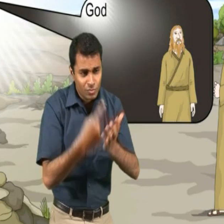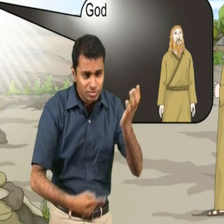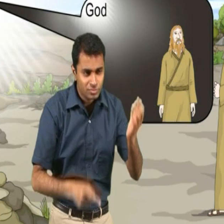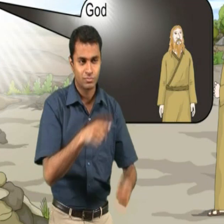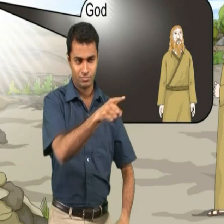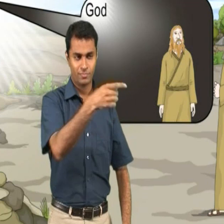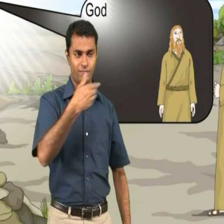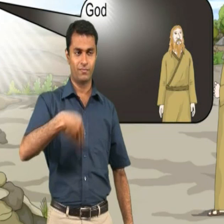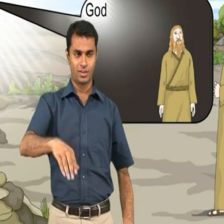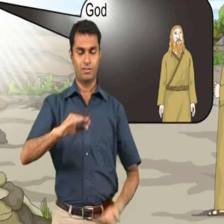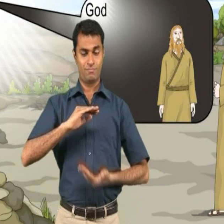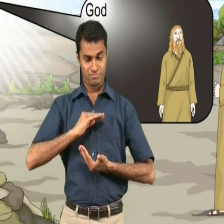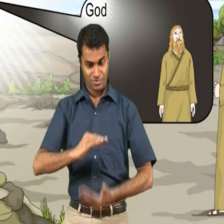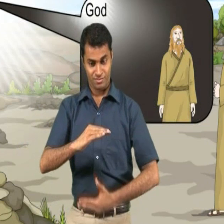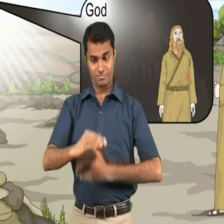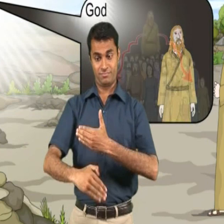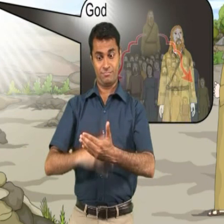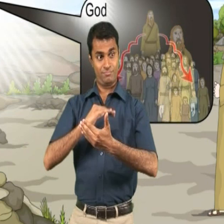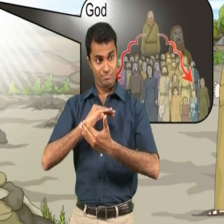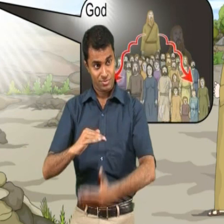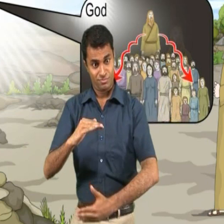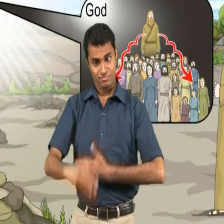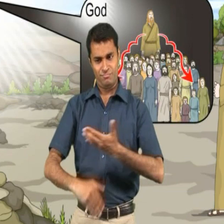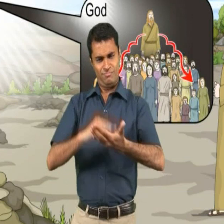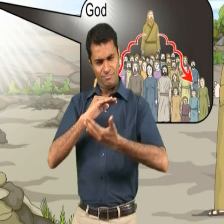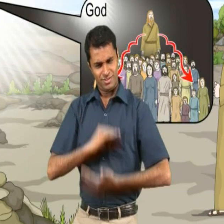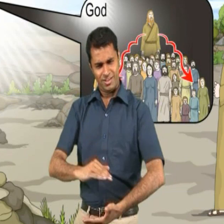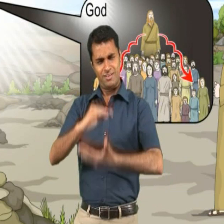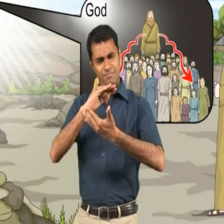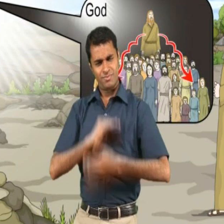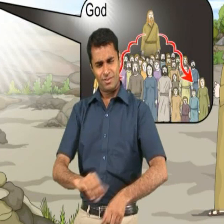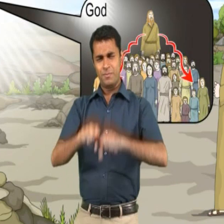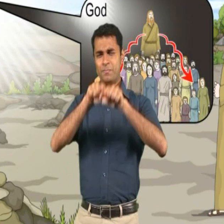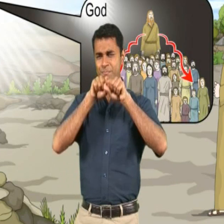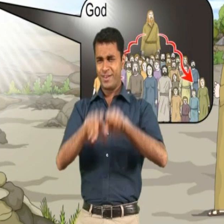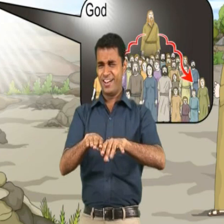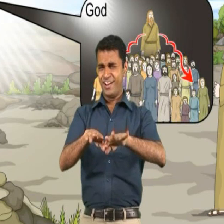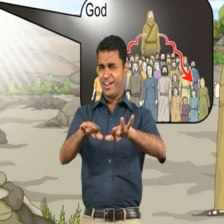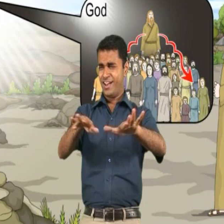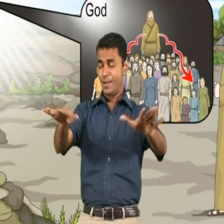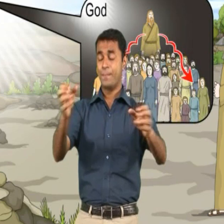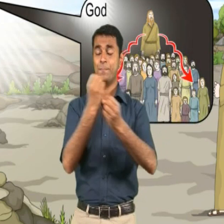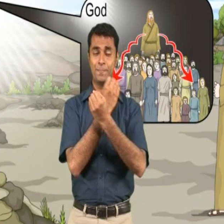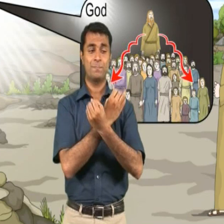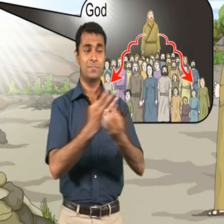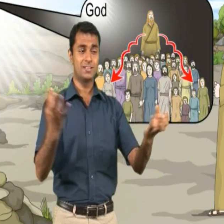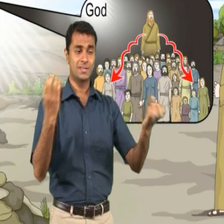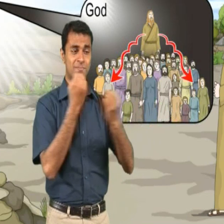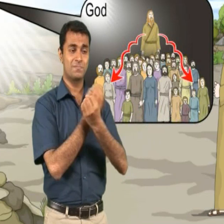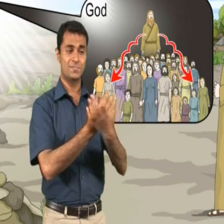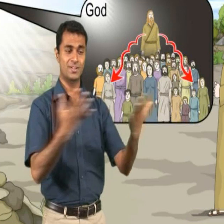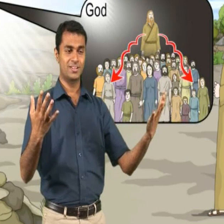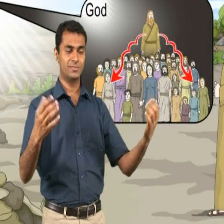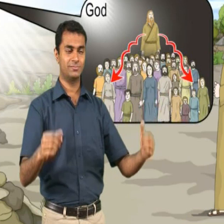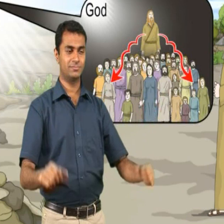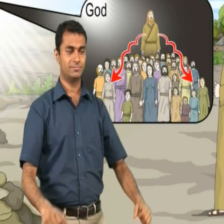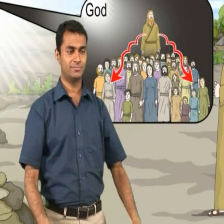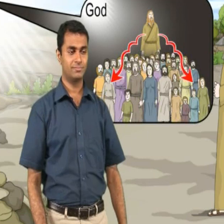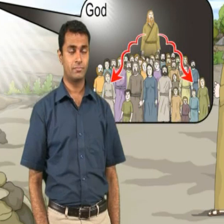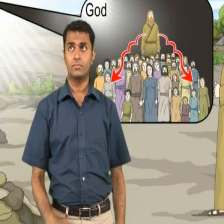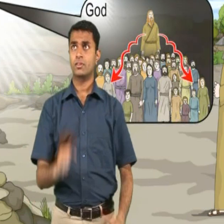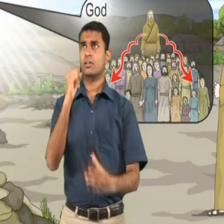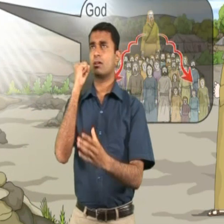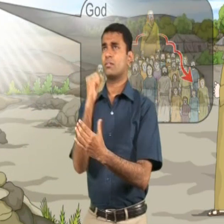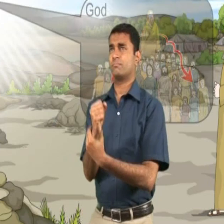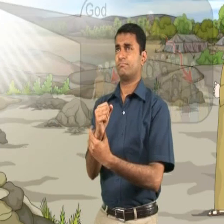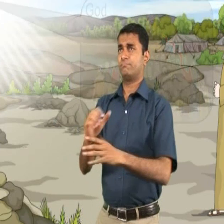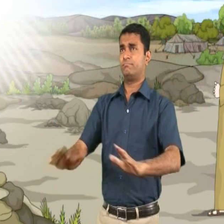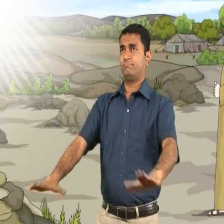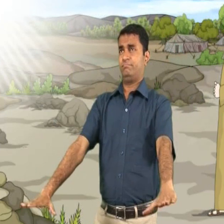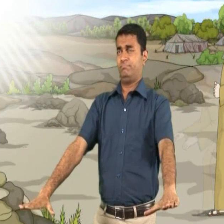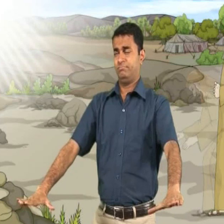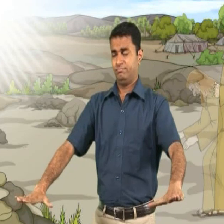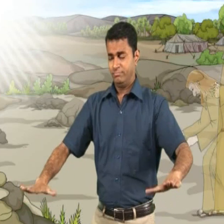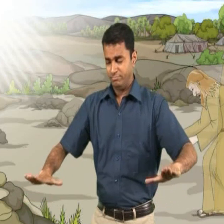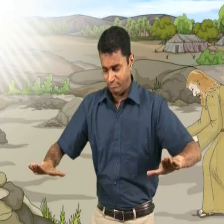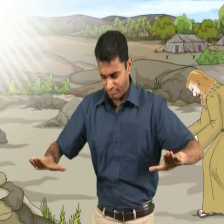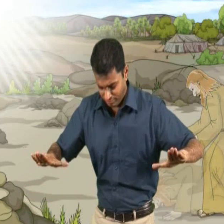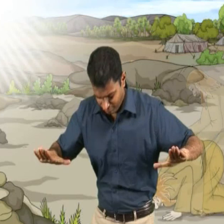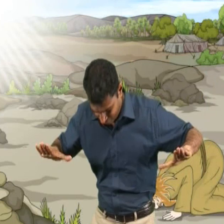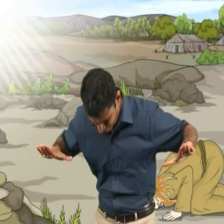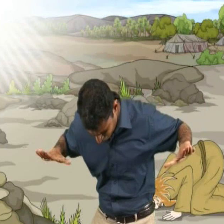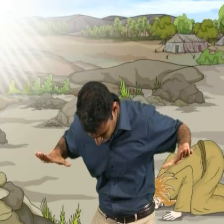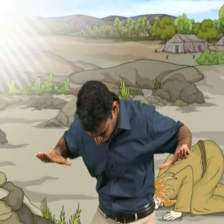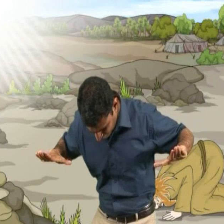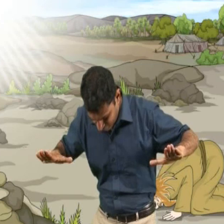I will establish My covenant between Me and you, and I will multiply you exceedingly.”